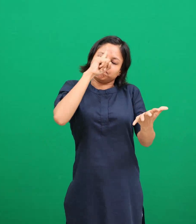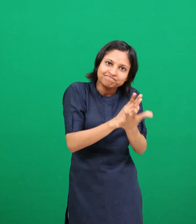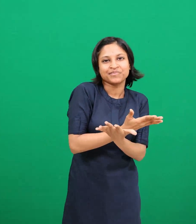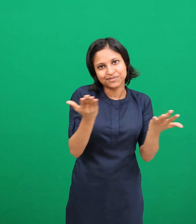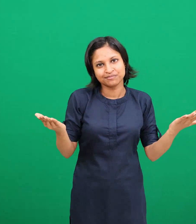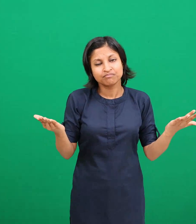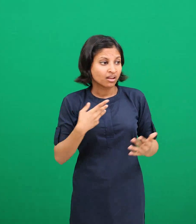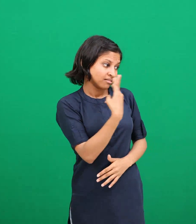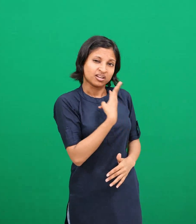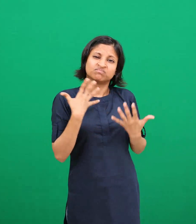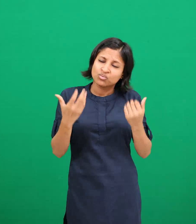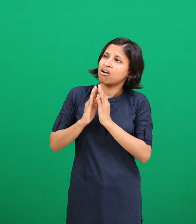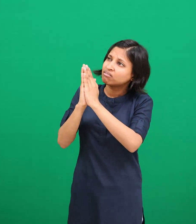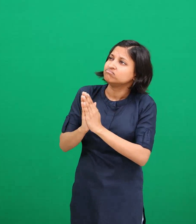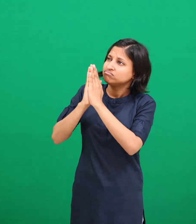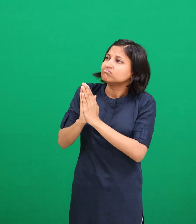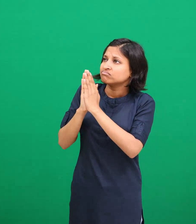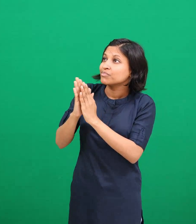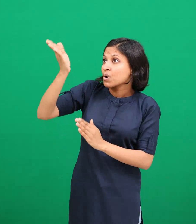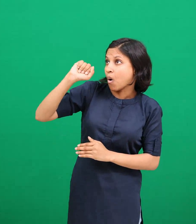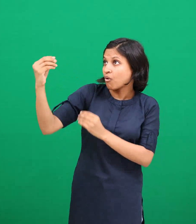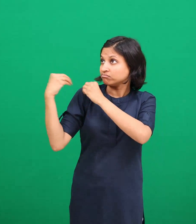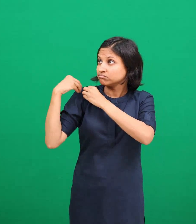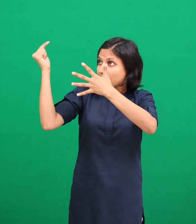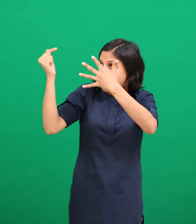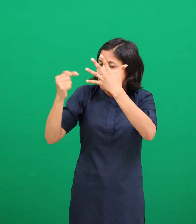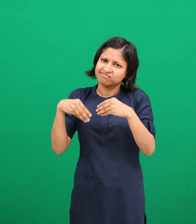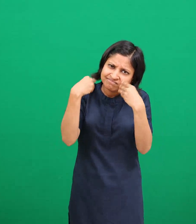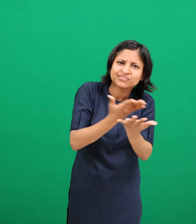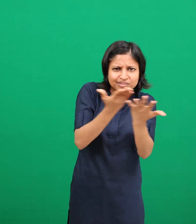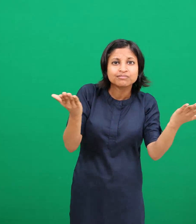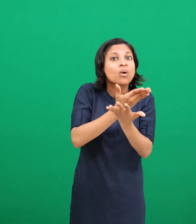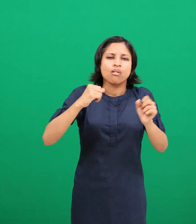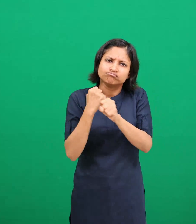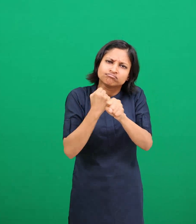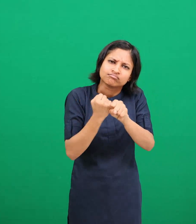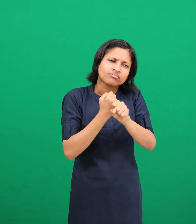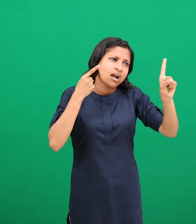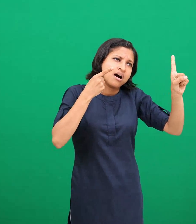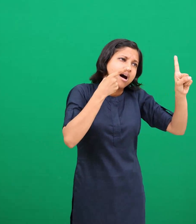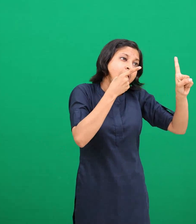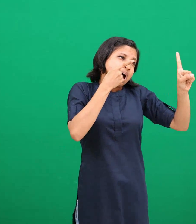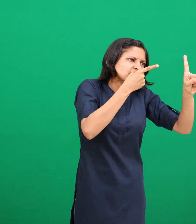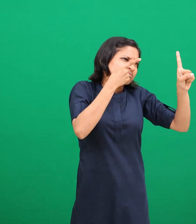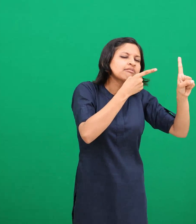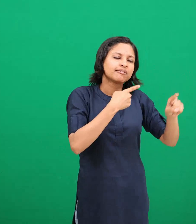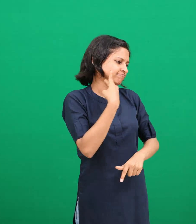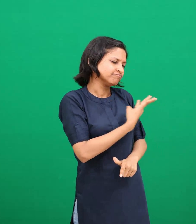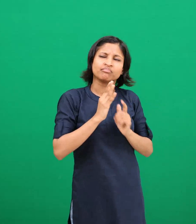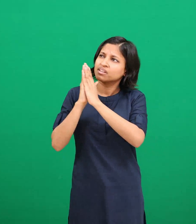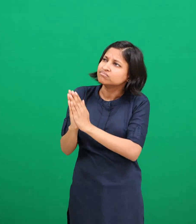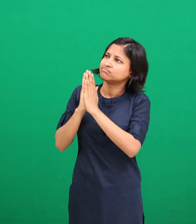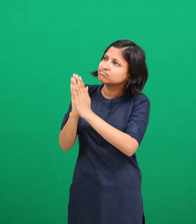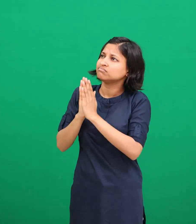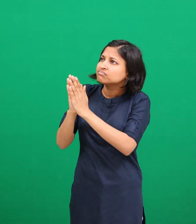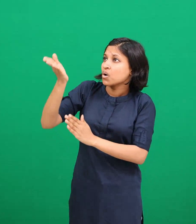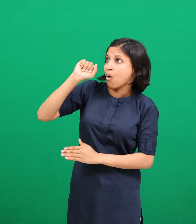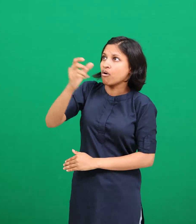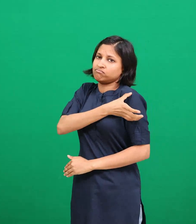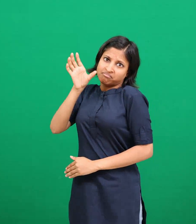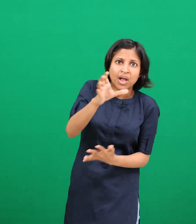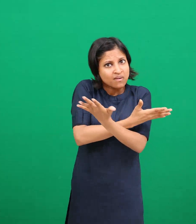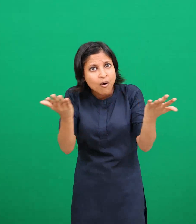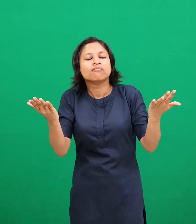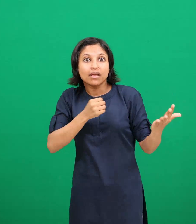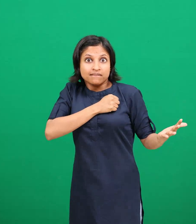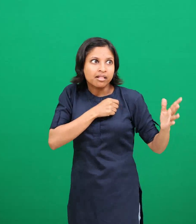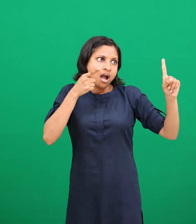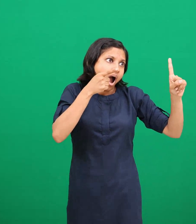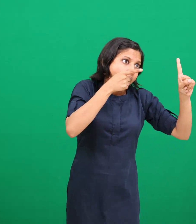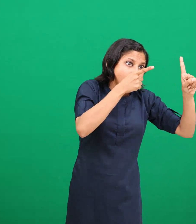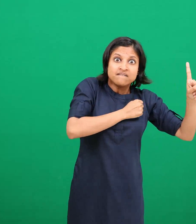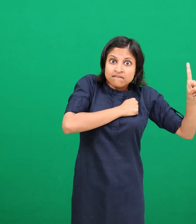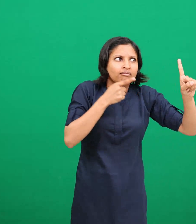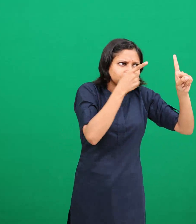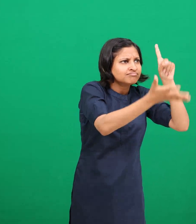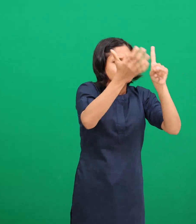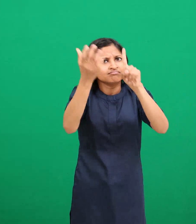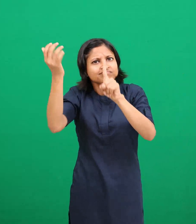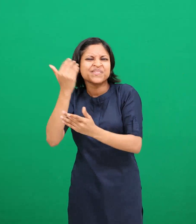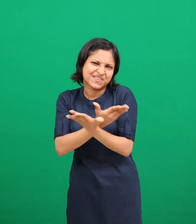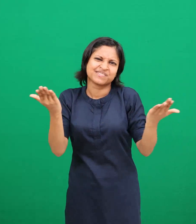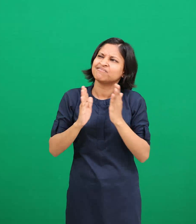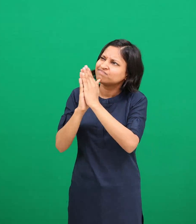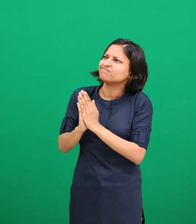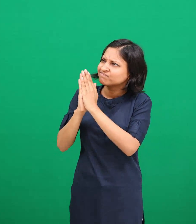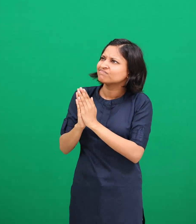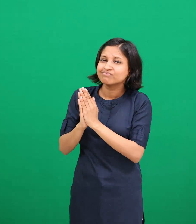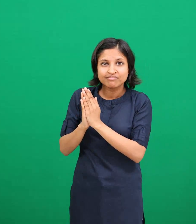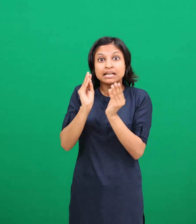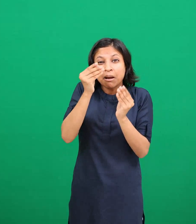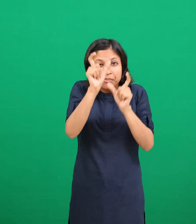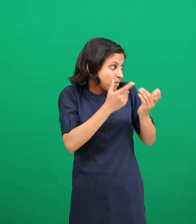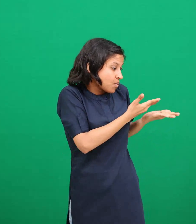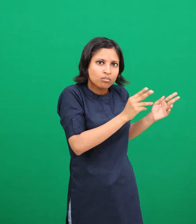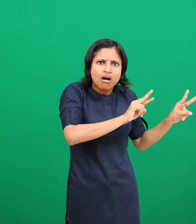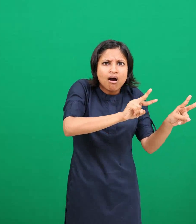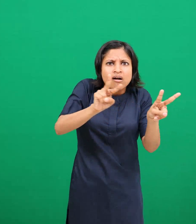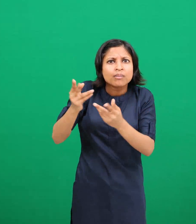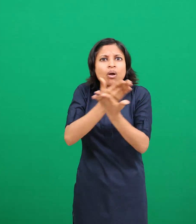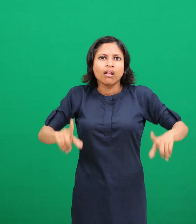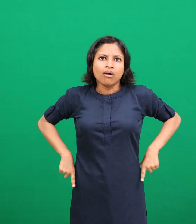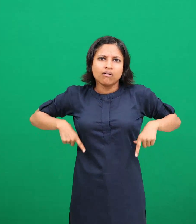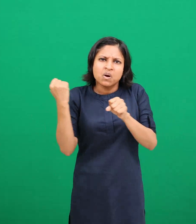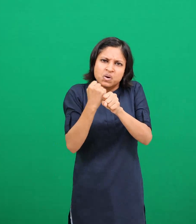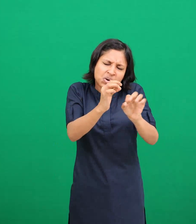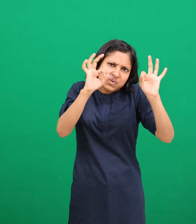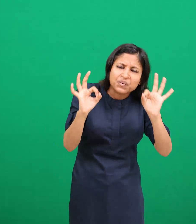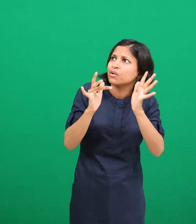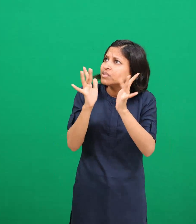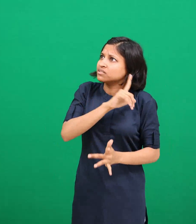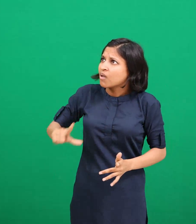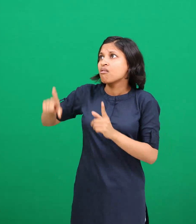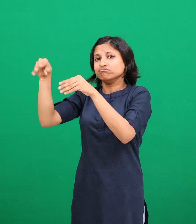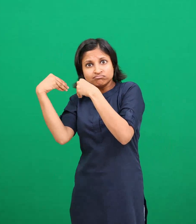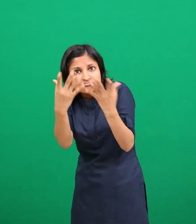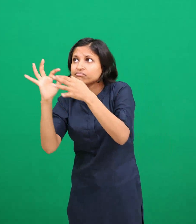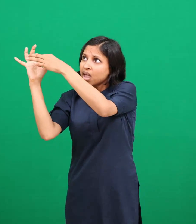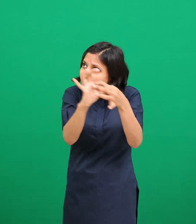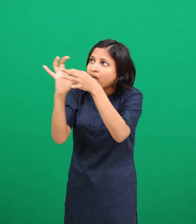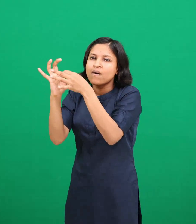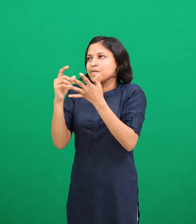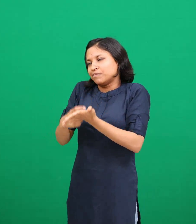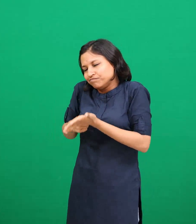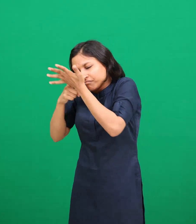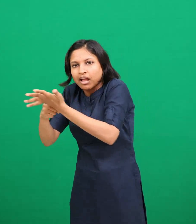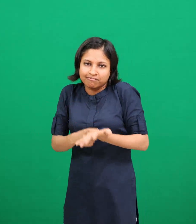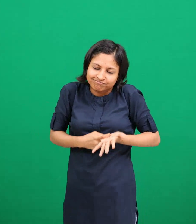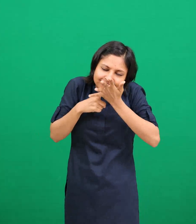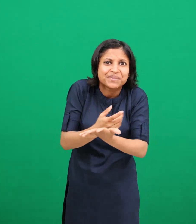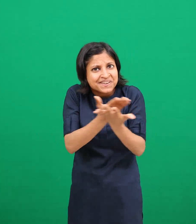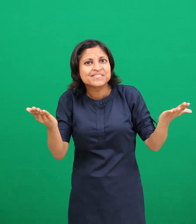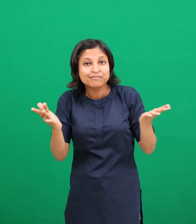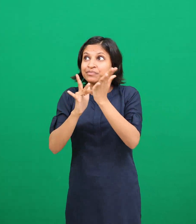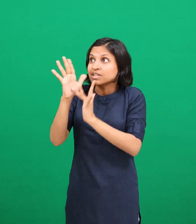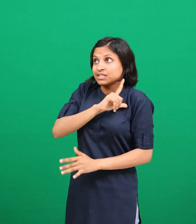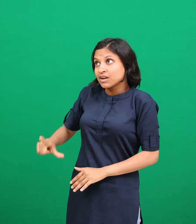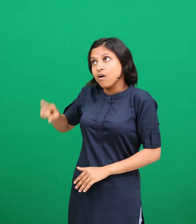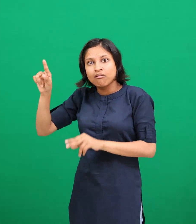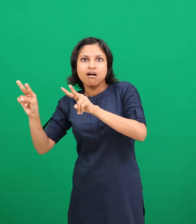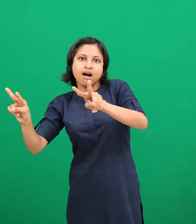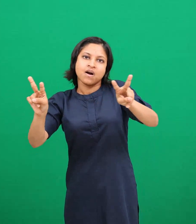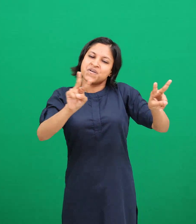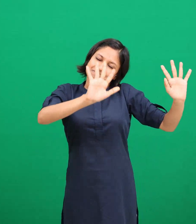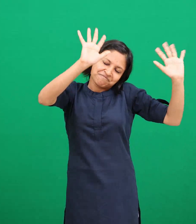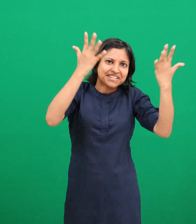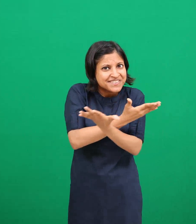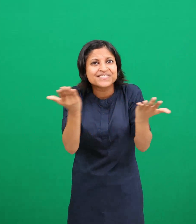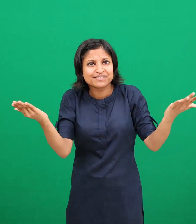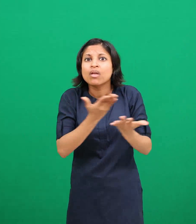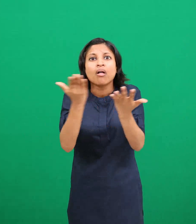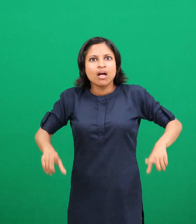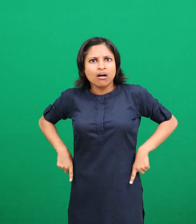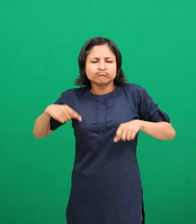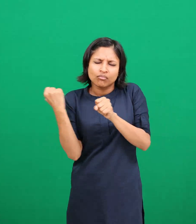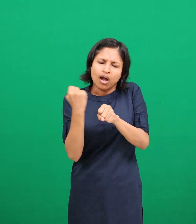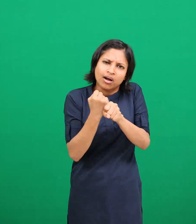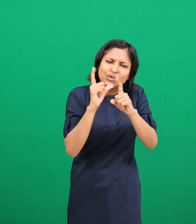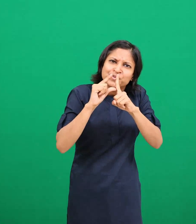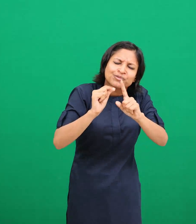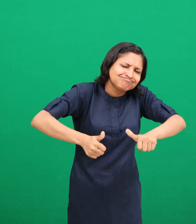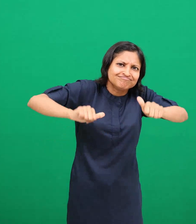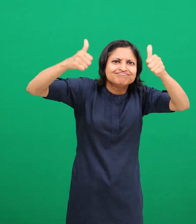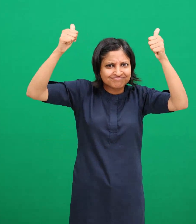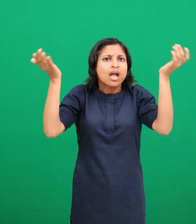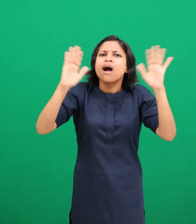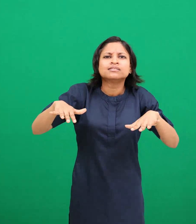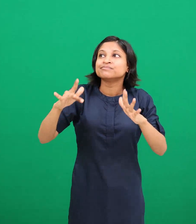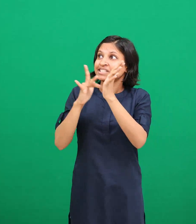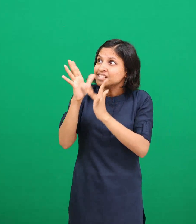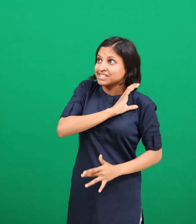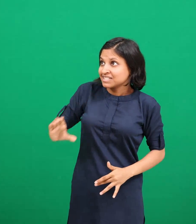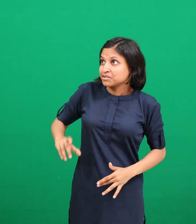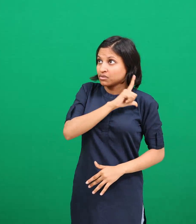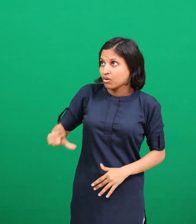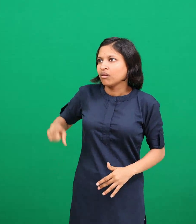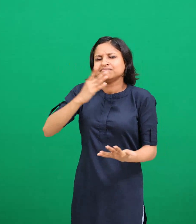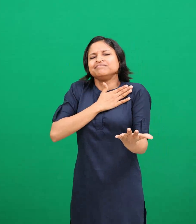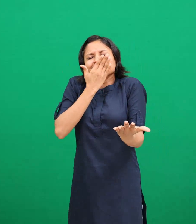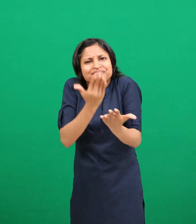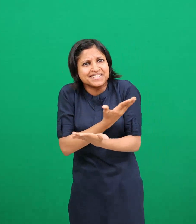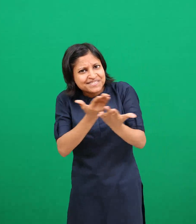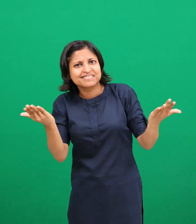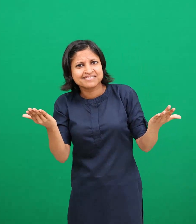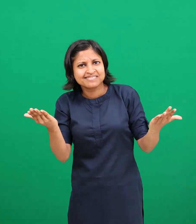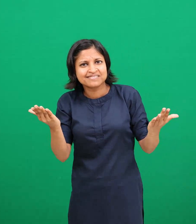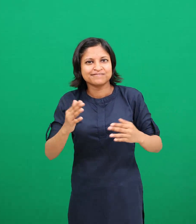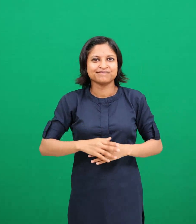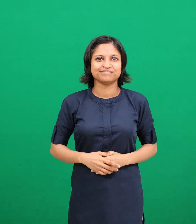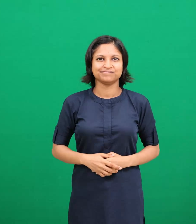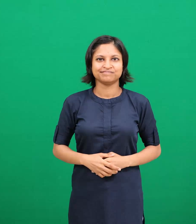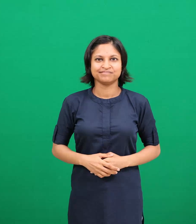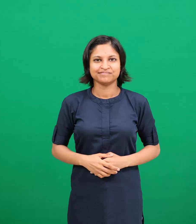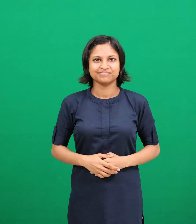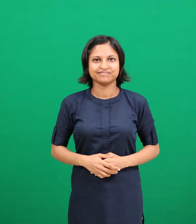To this end, we always pray for you, that our God will count you worthy of His calling, and that He will powerfully fulfill your every good desire and work of faith, so that the name of our Lord Jesus will be glorified in you, and you in Him, according to the grace of our God and of the Lord Jesus Christ.